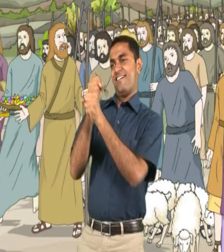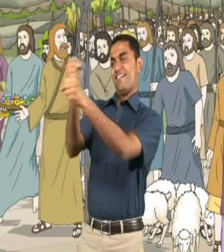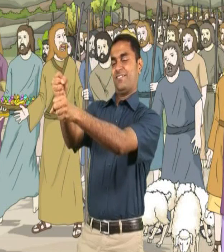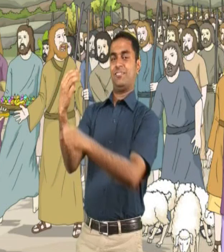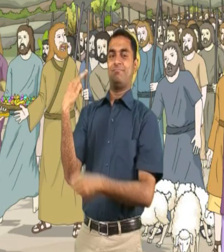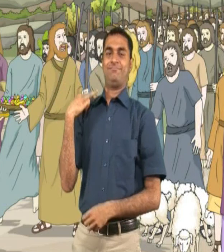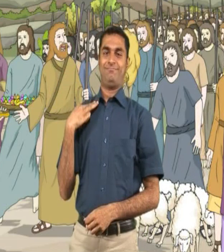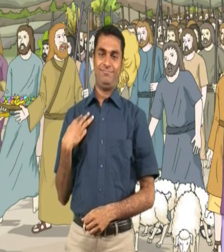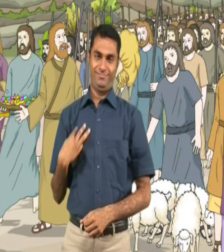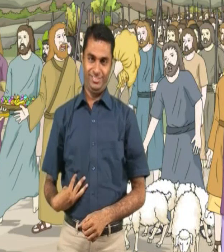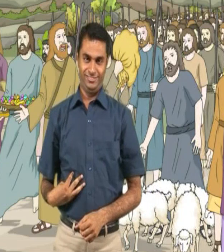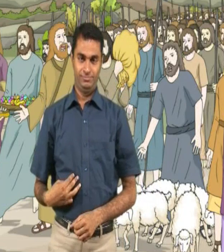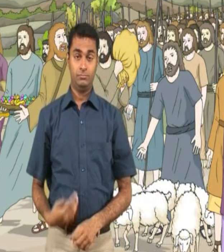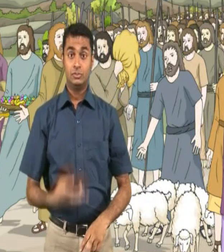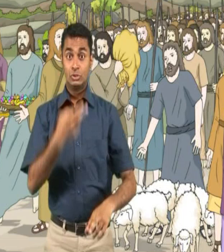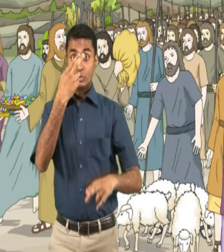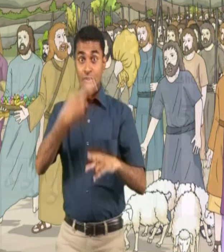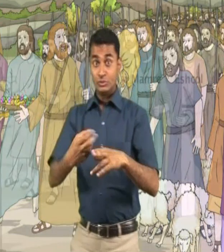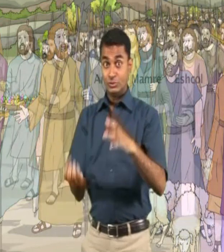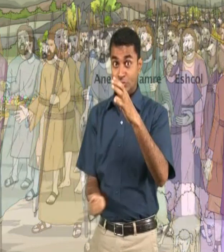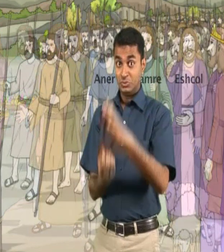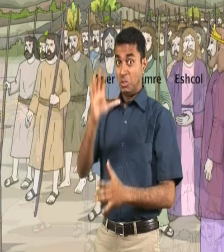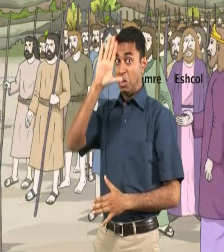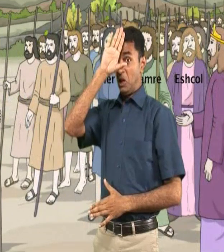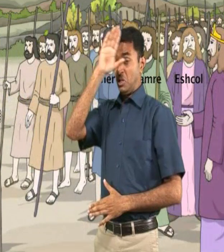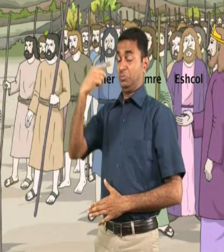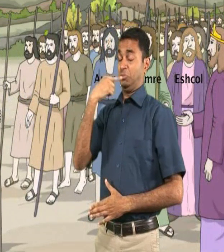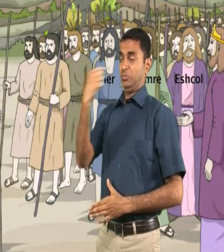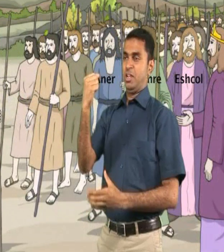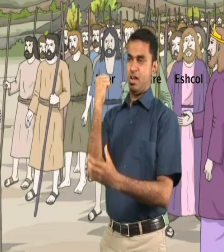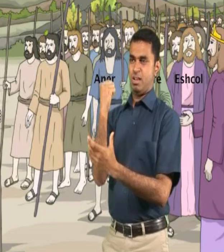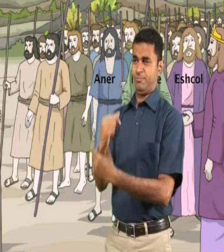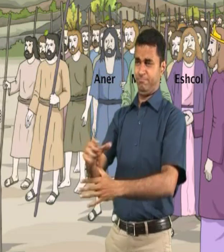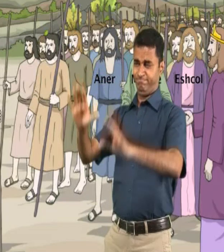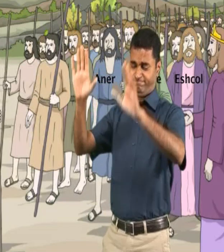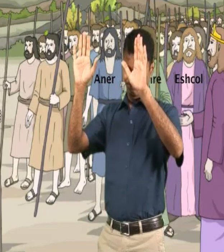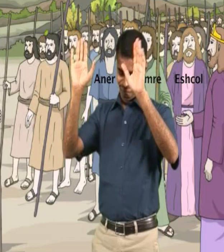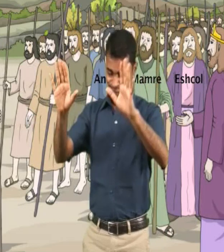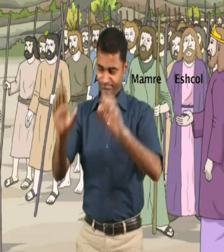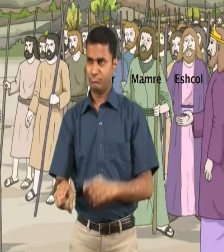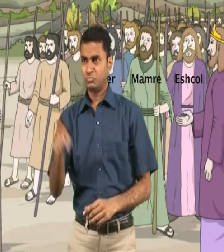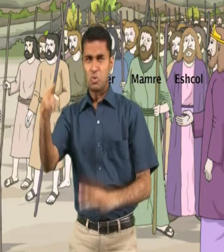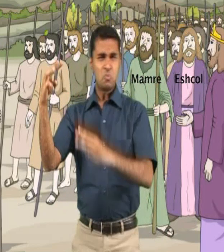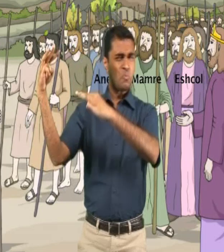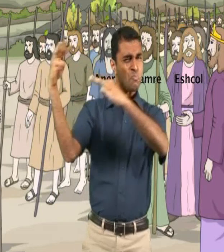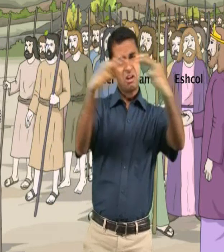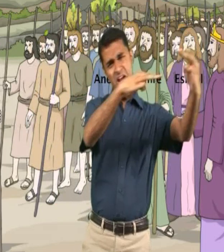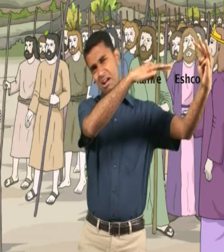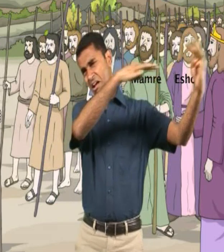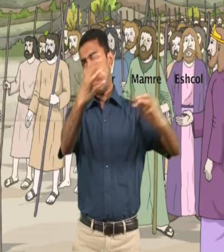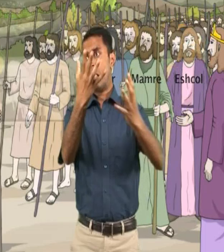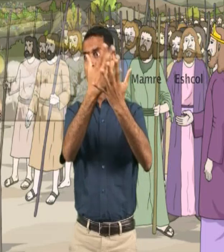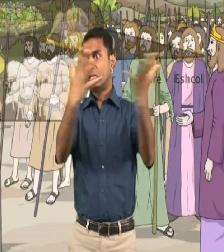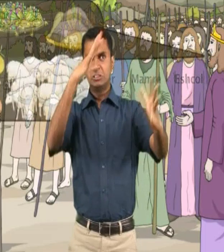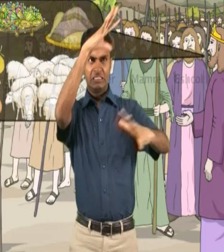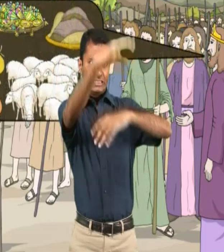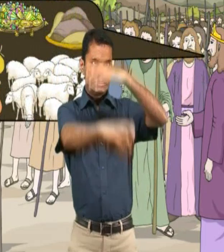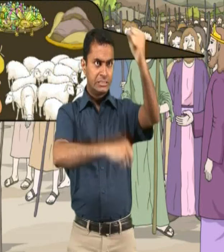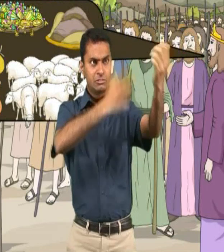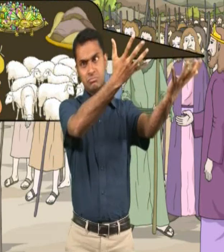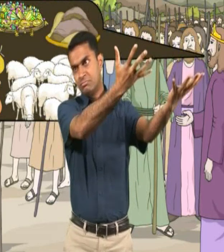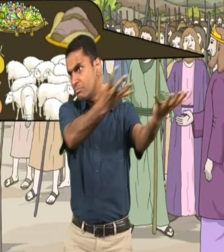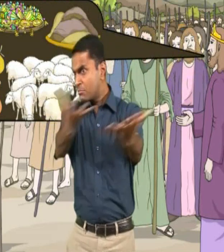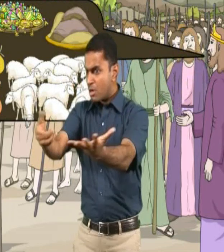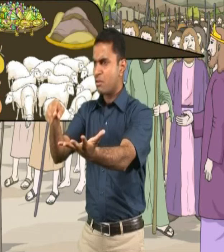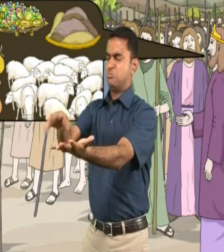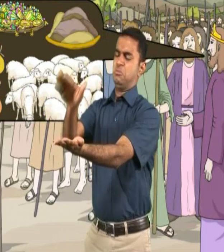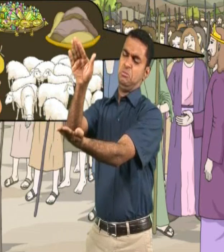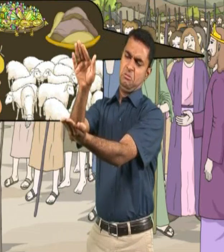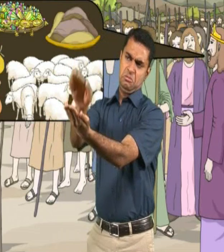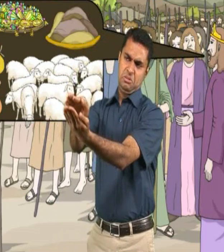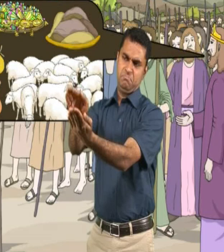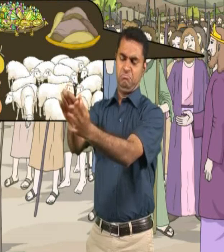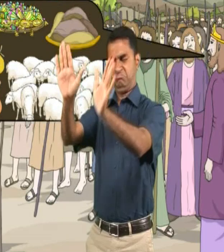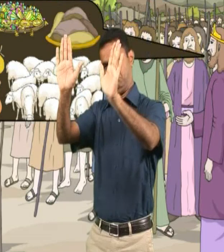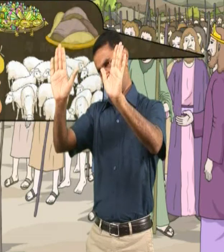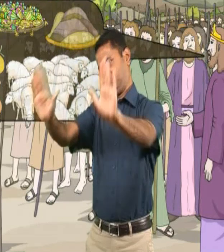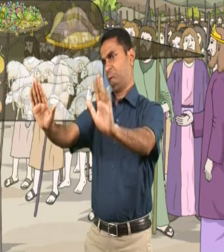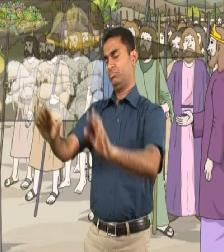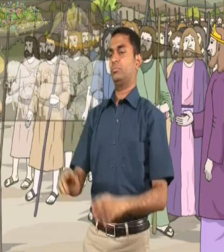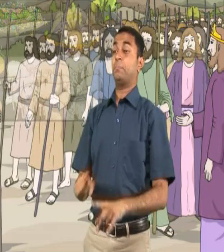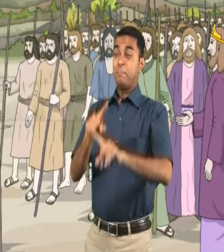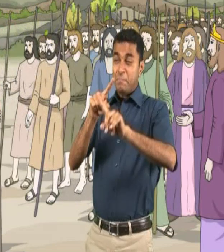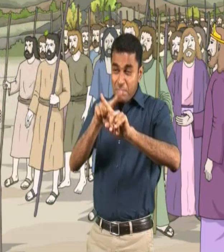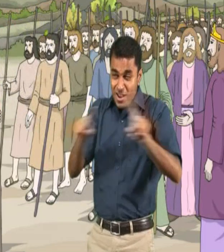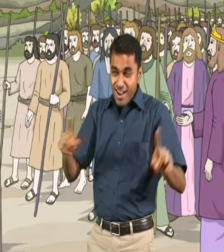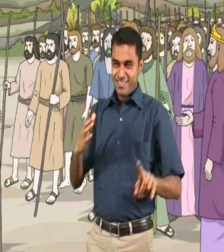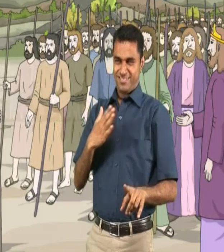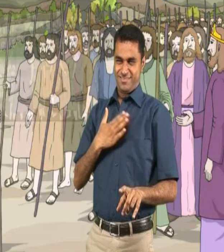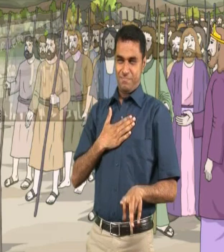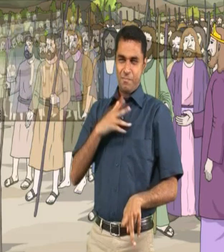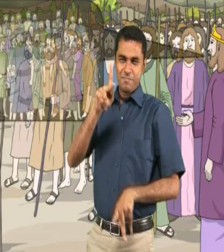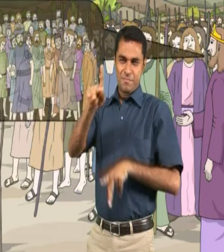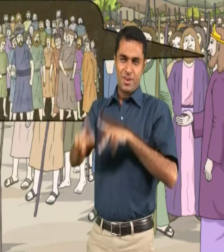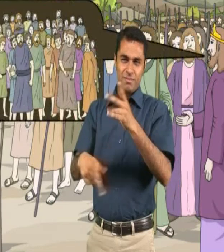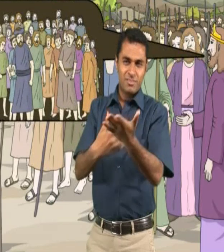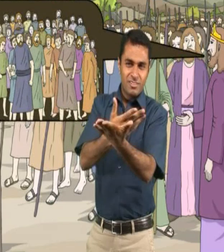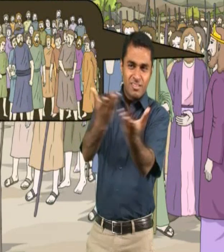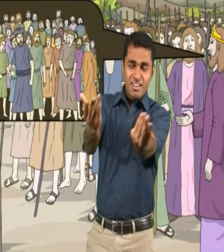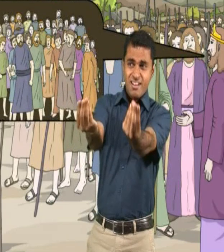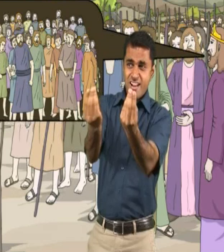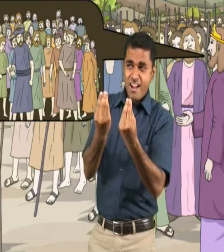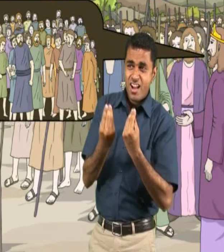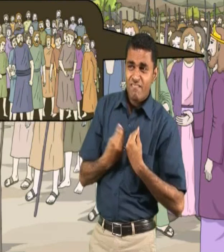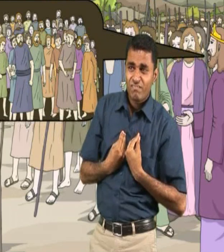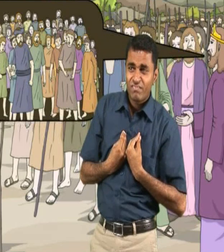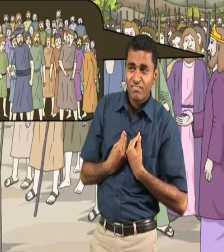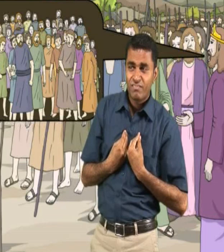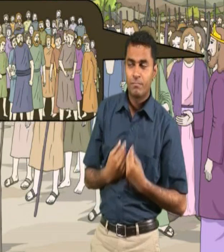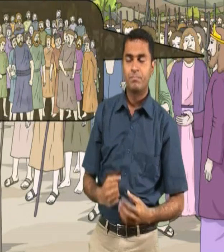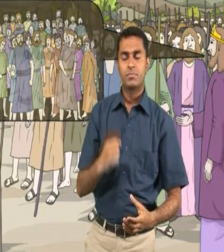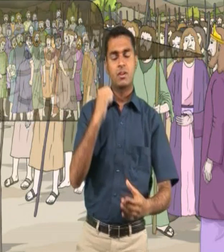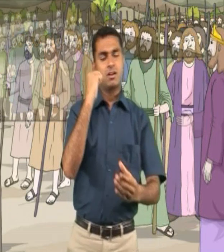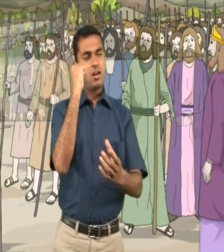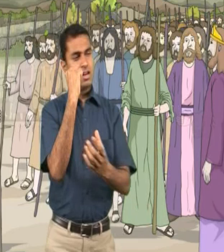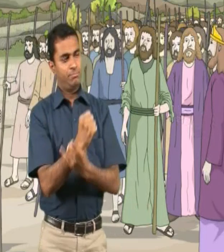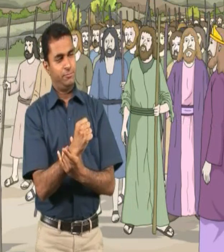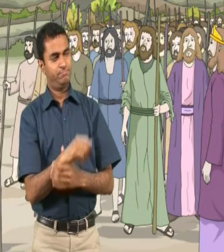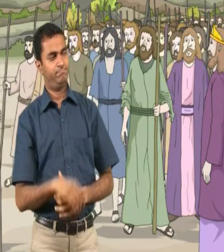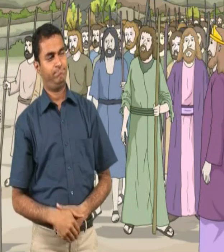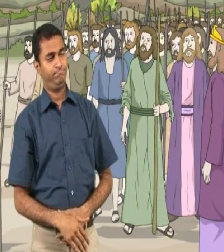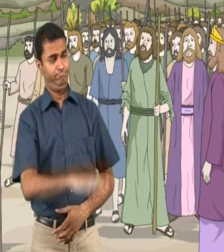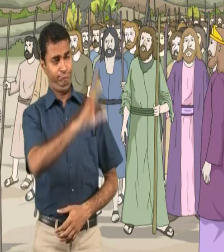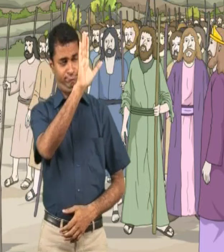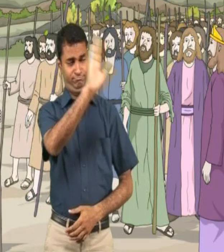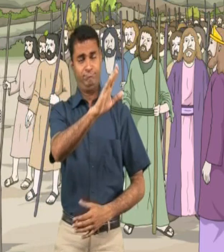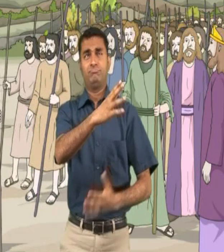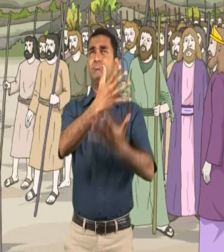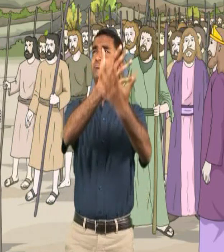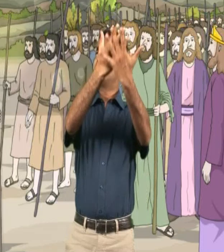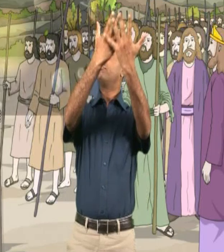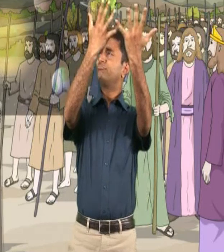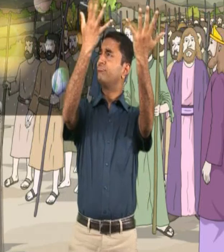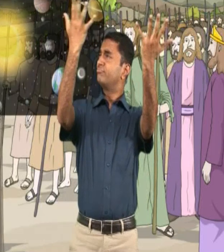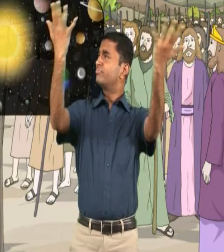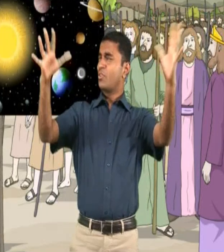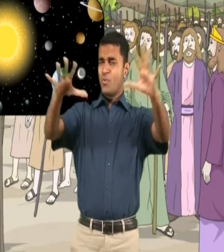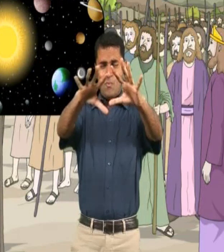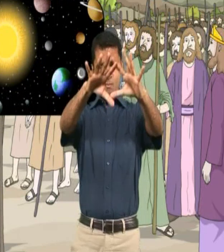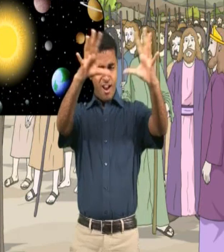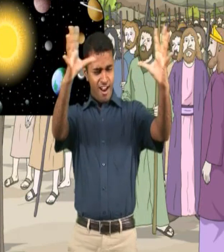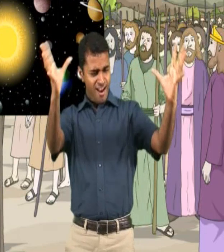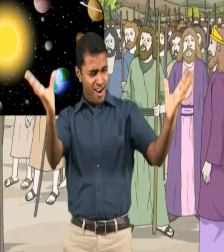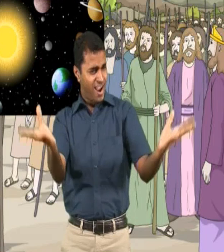The king of Sodom said to Abram, “Give me the people, but take the goods for yourself.”